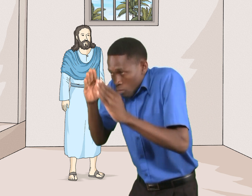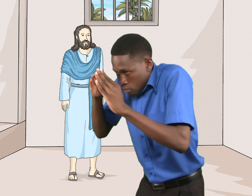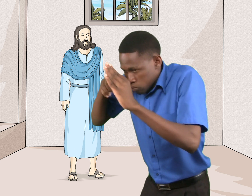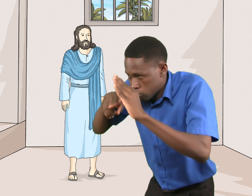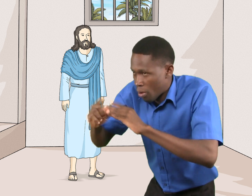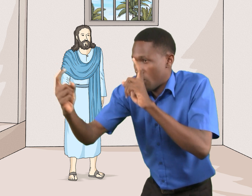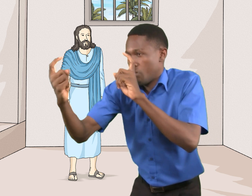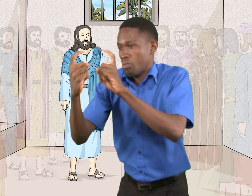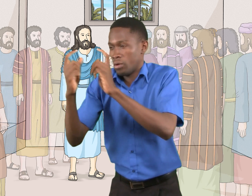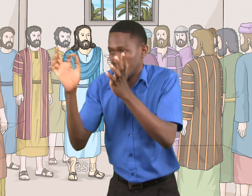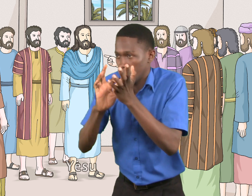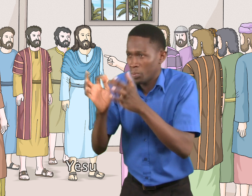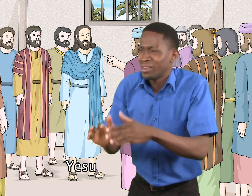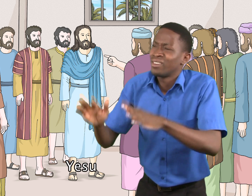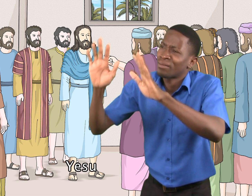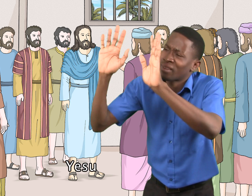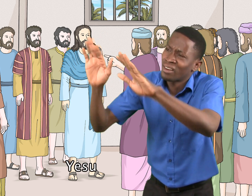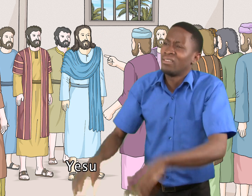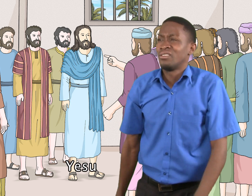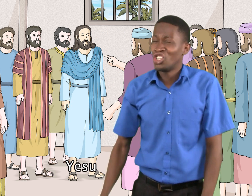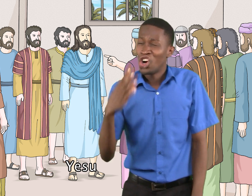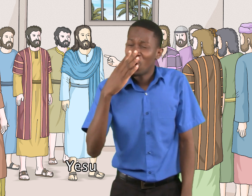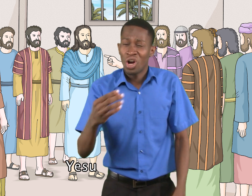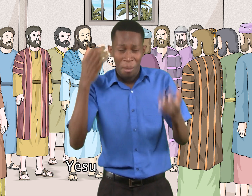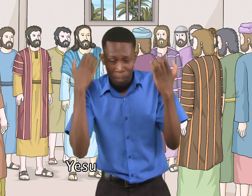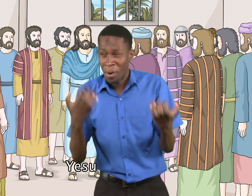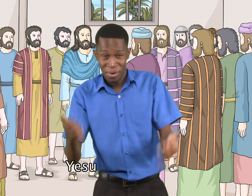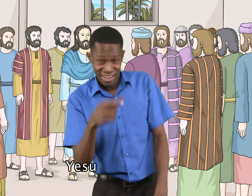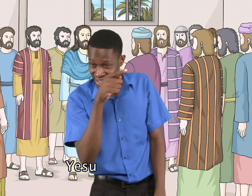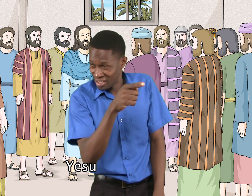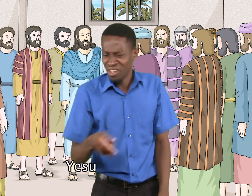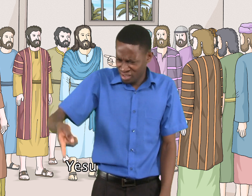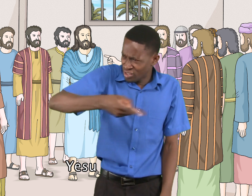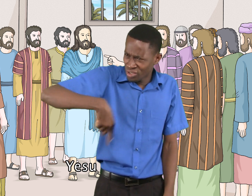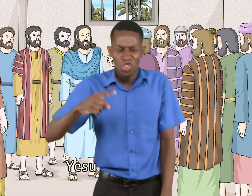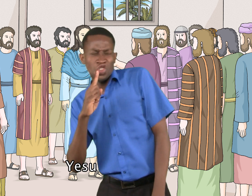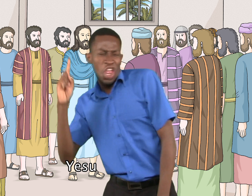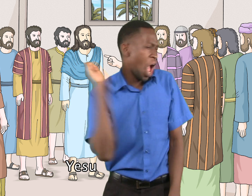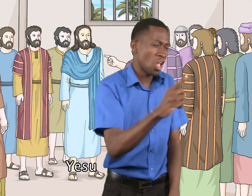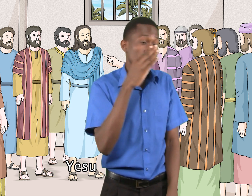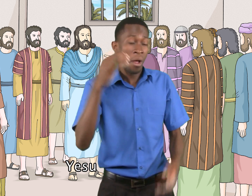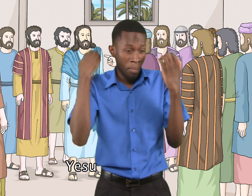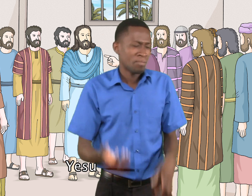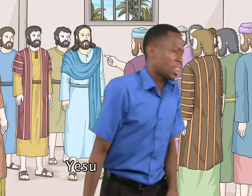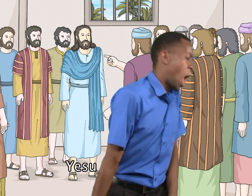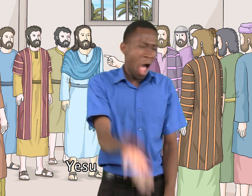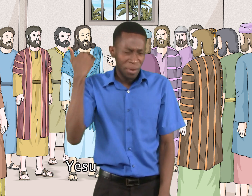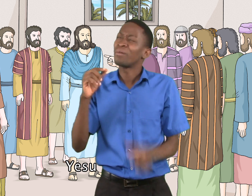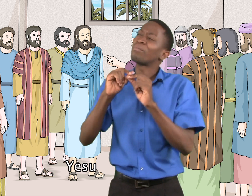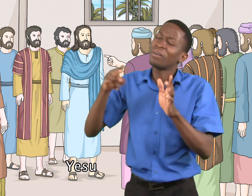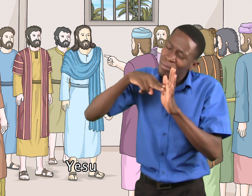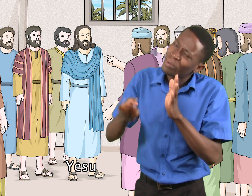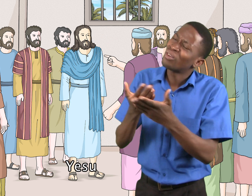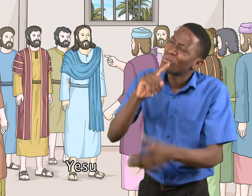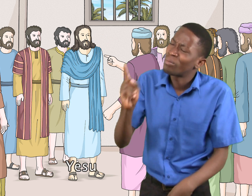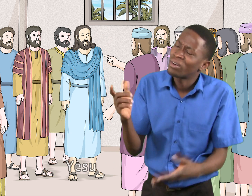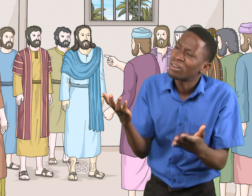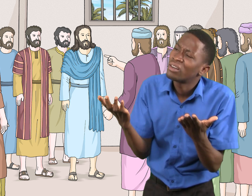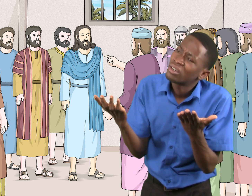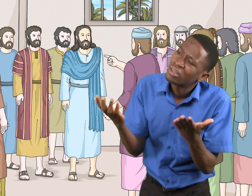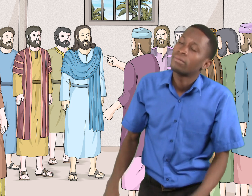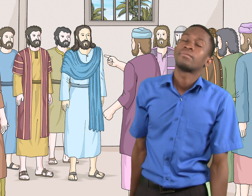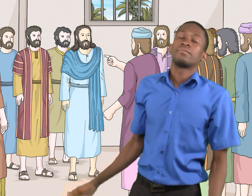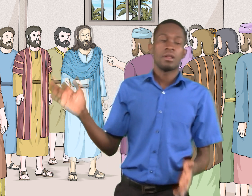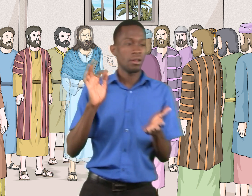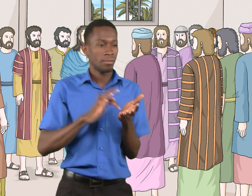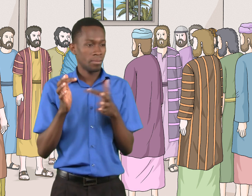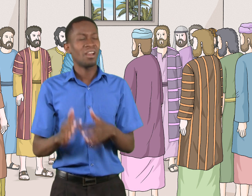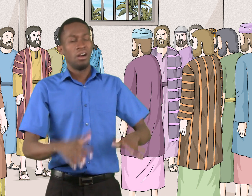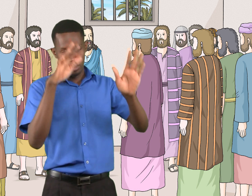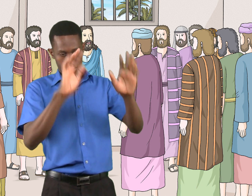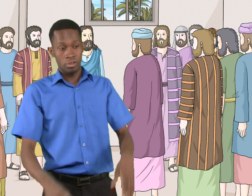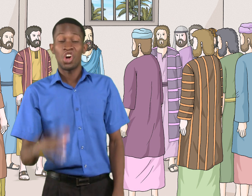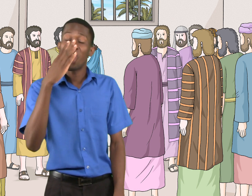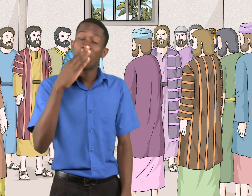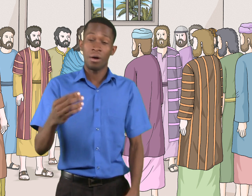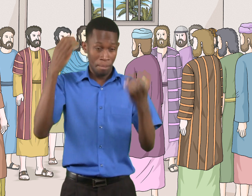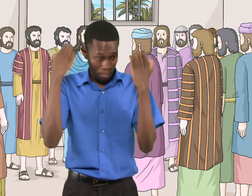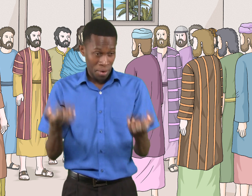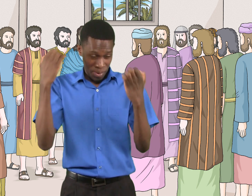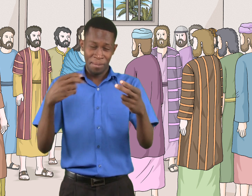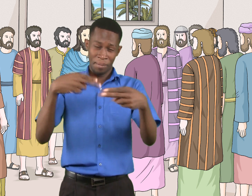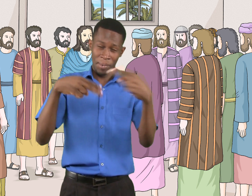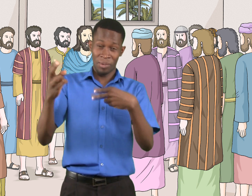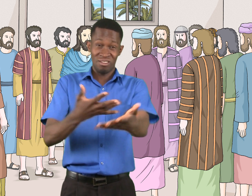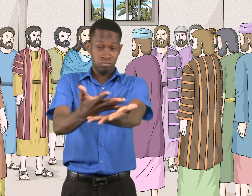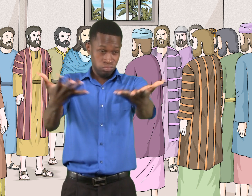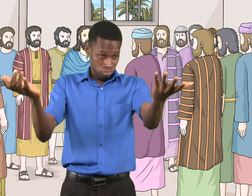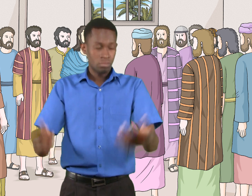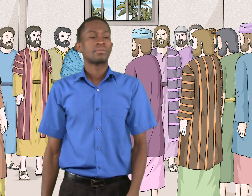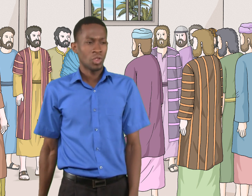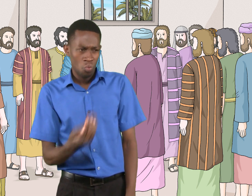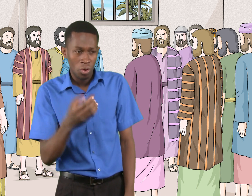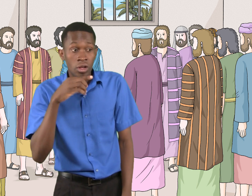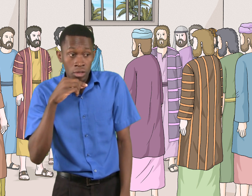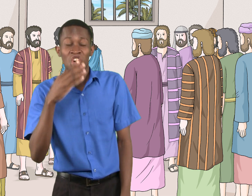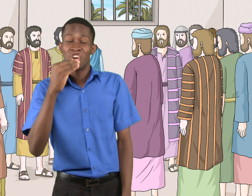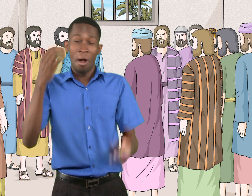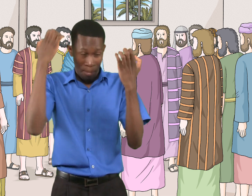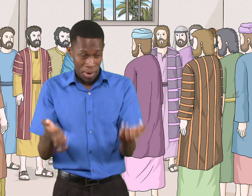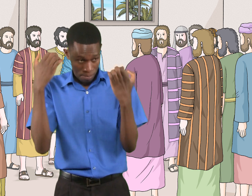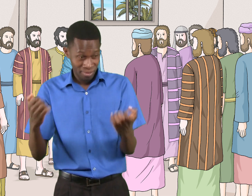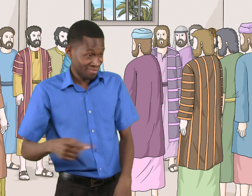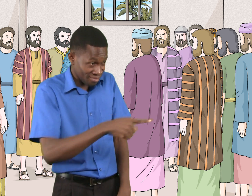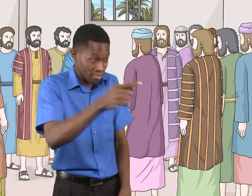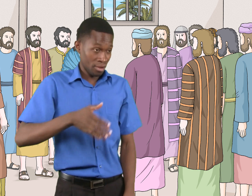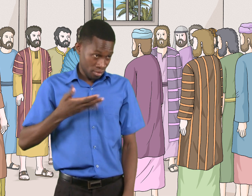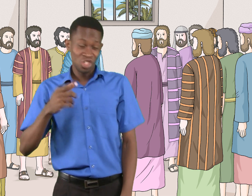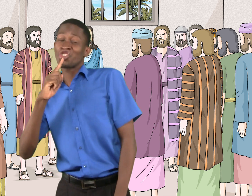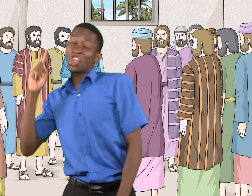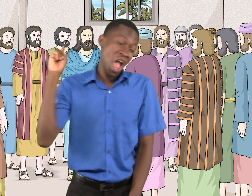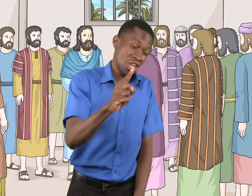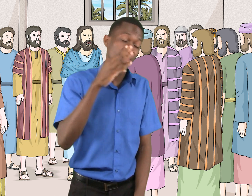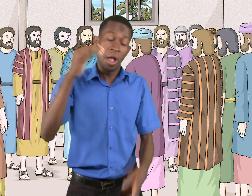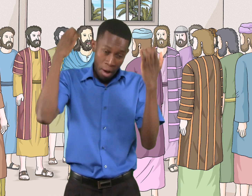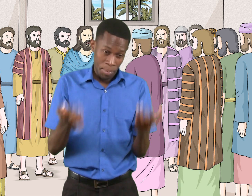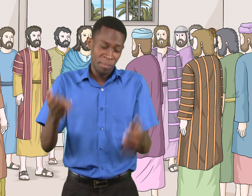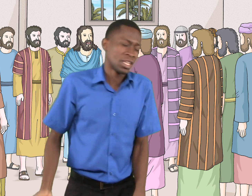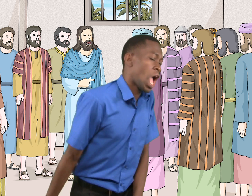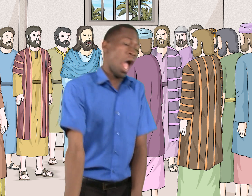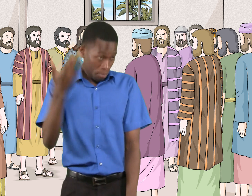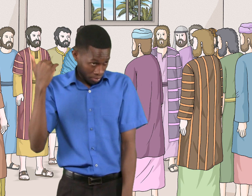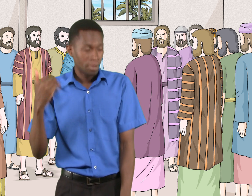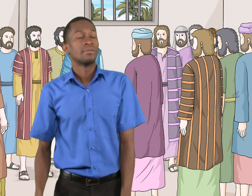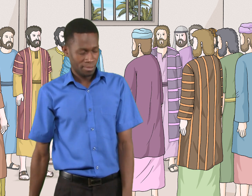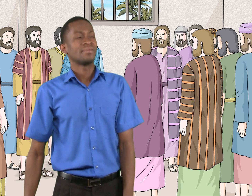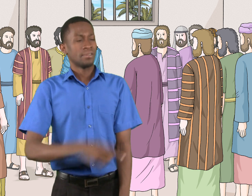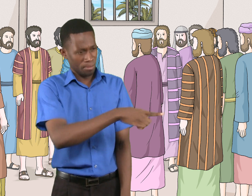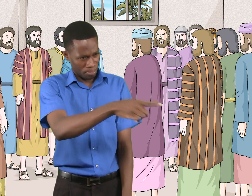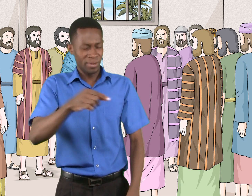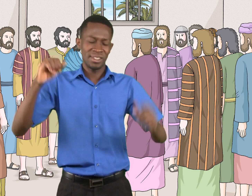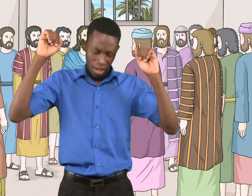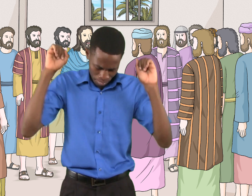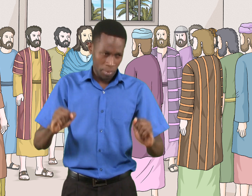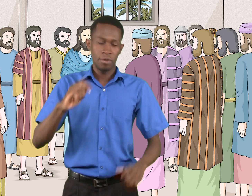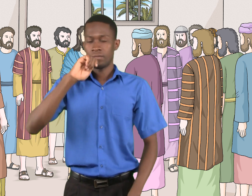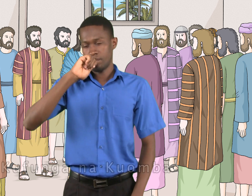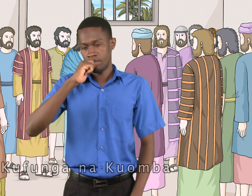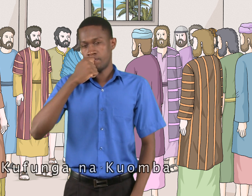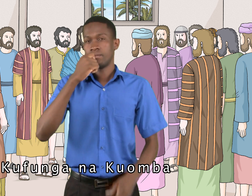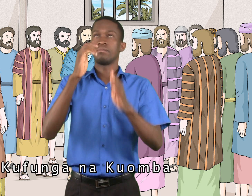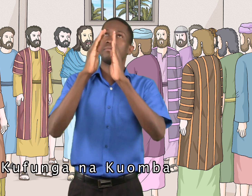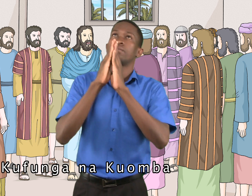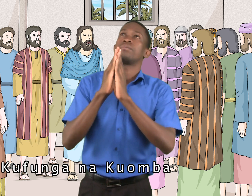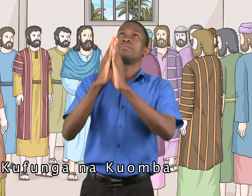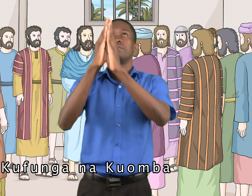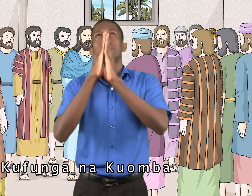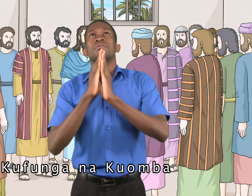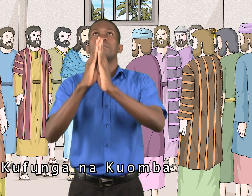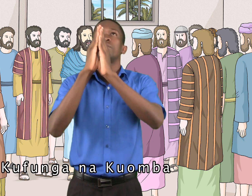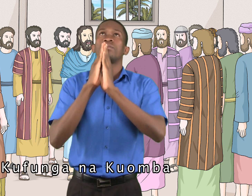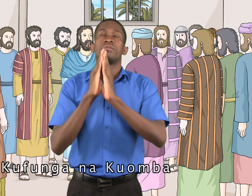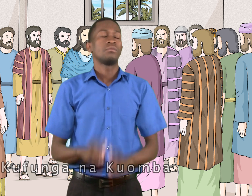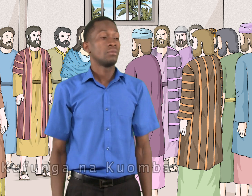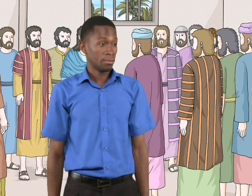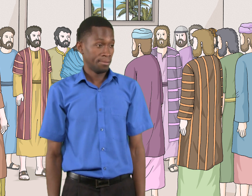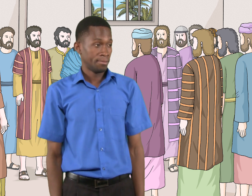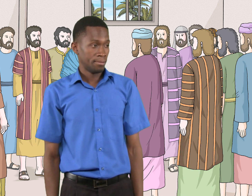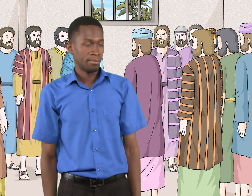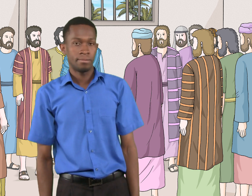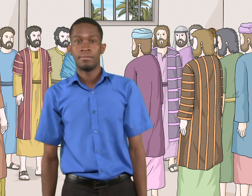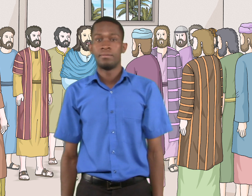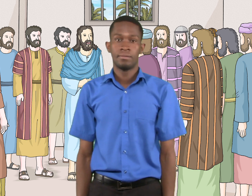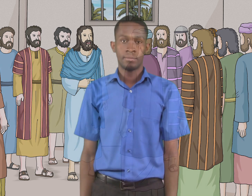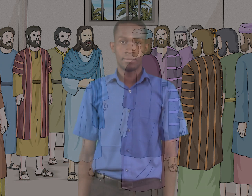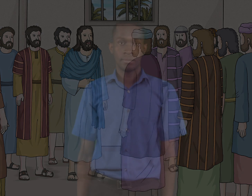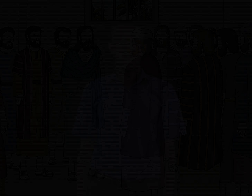Jesus answered, “This kind cannot come out, except by prayer.”